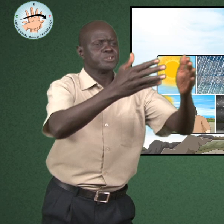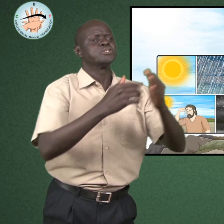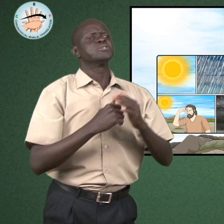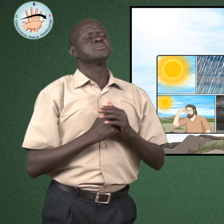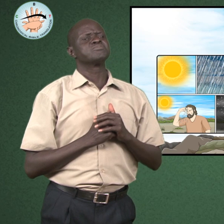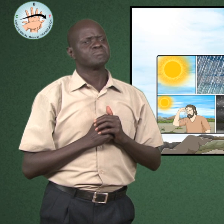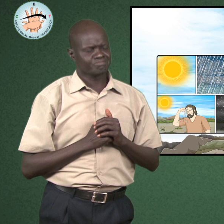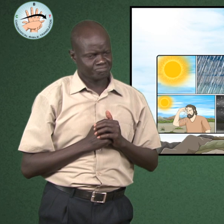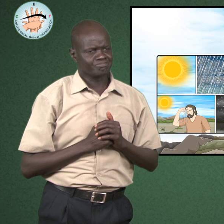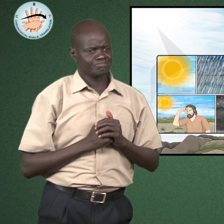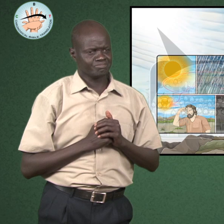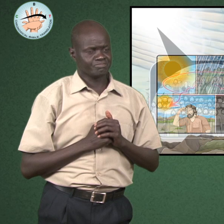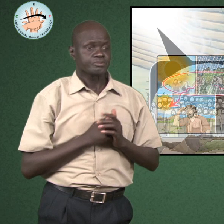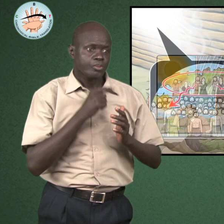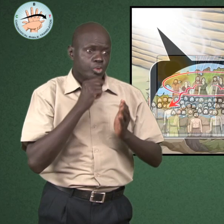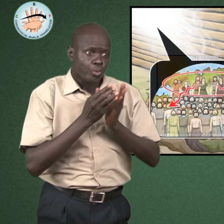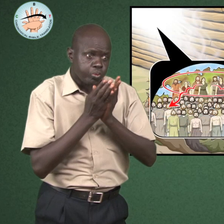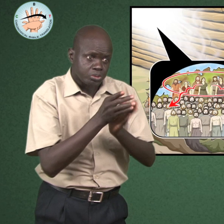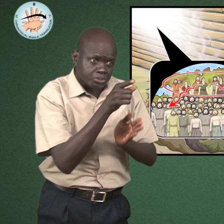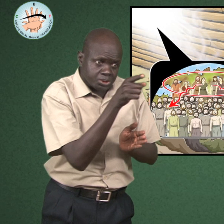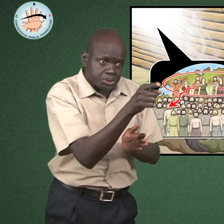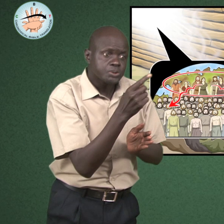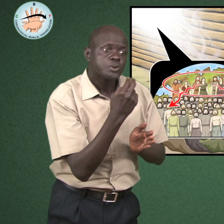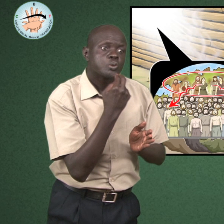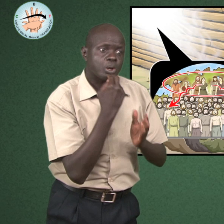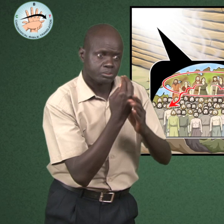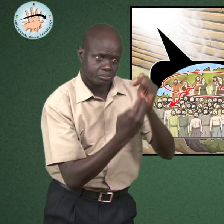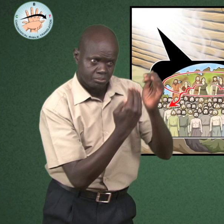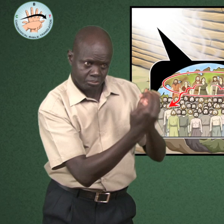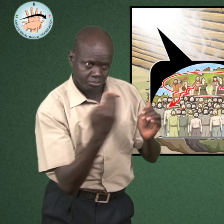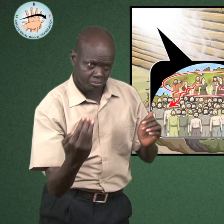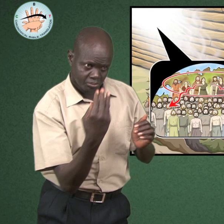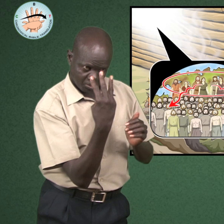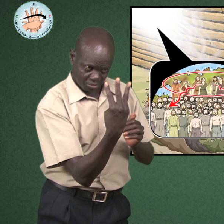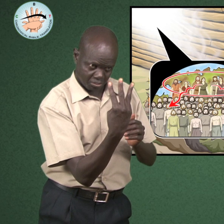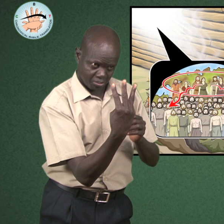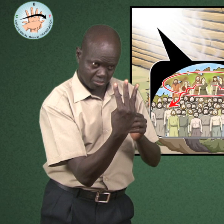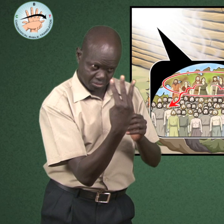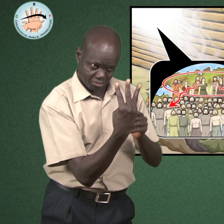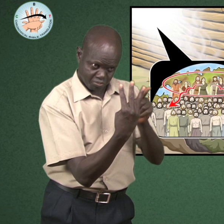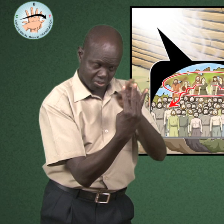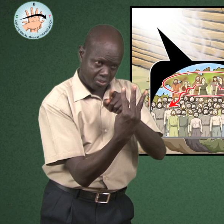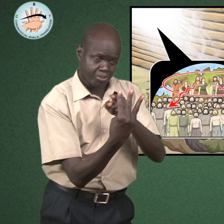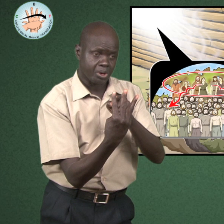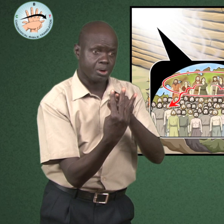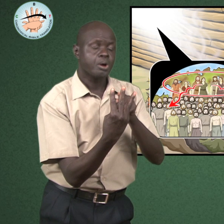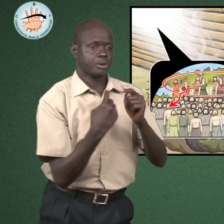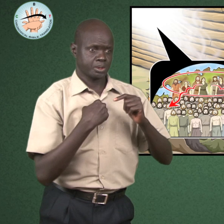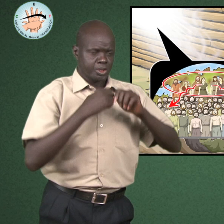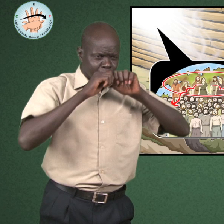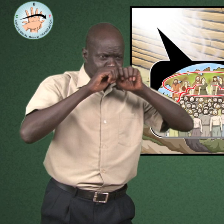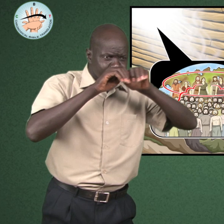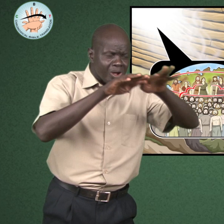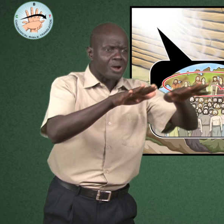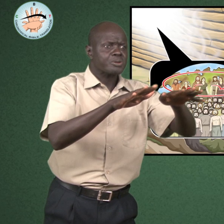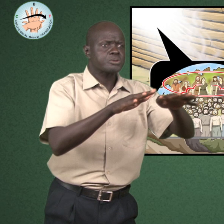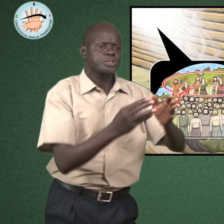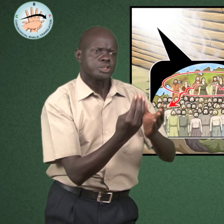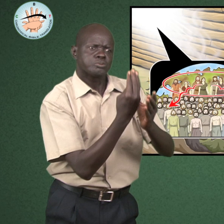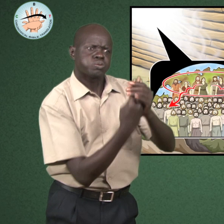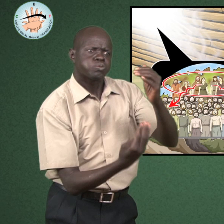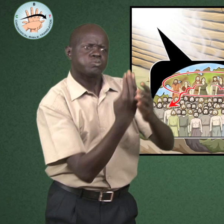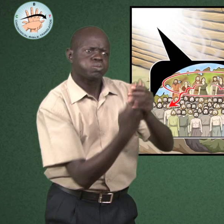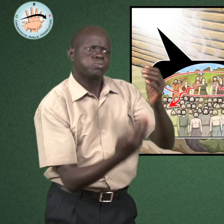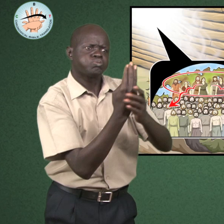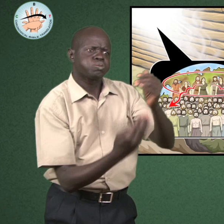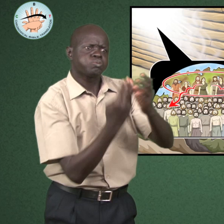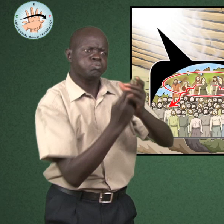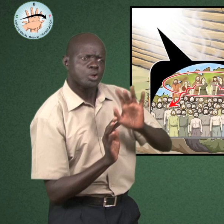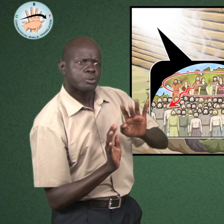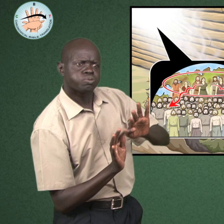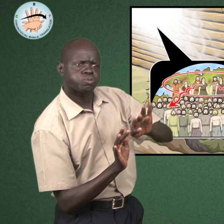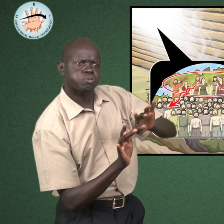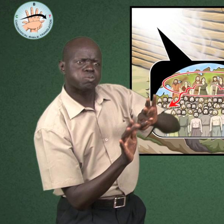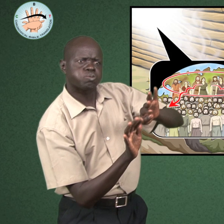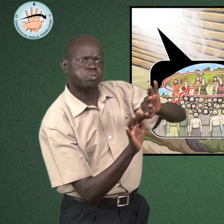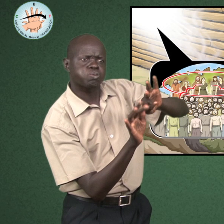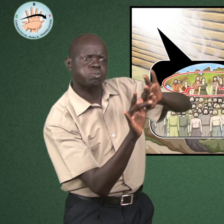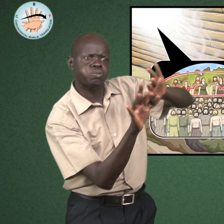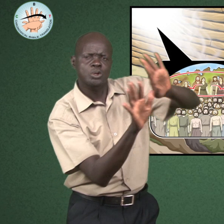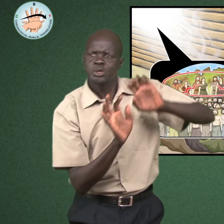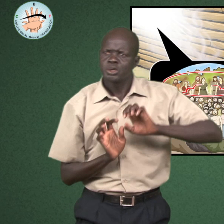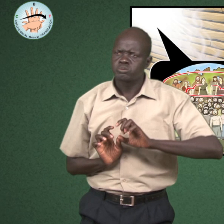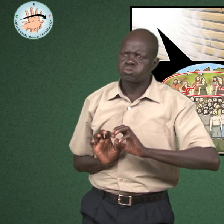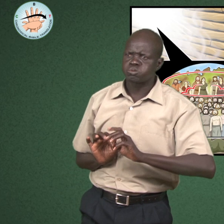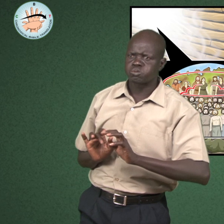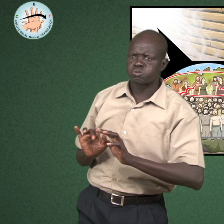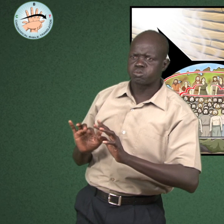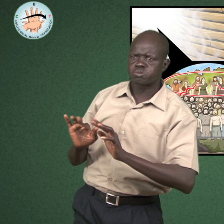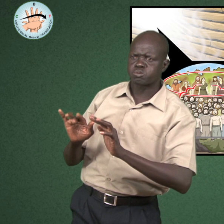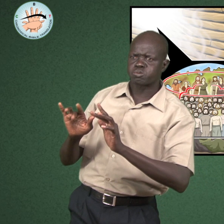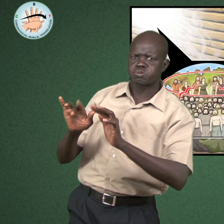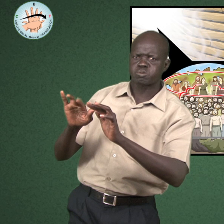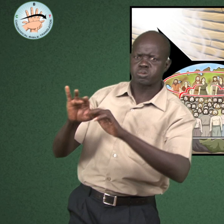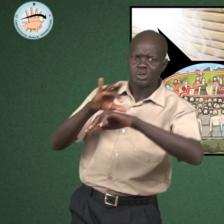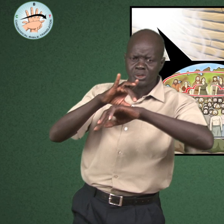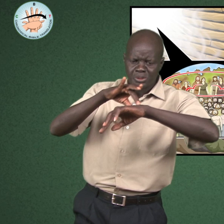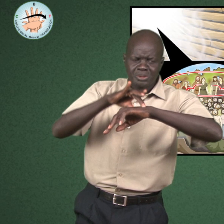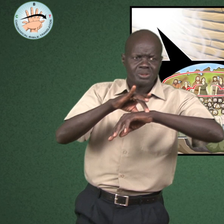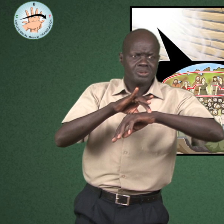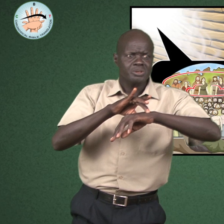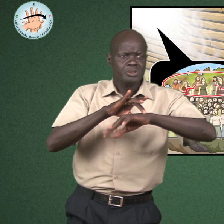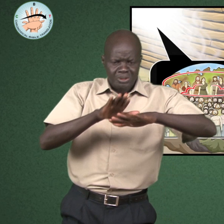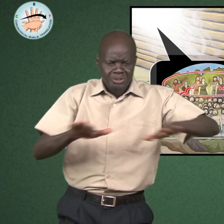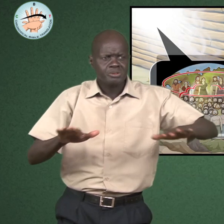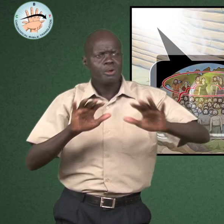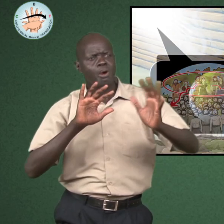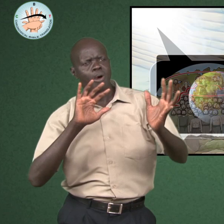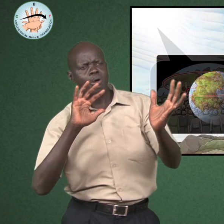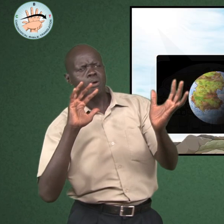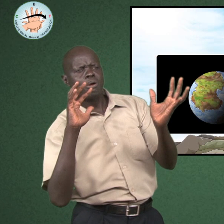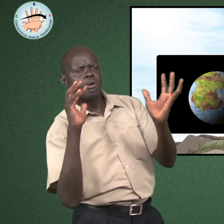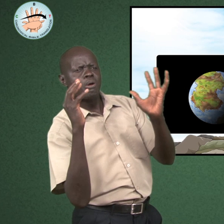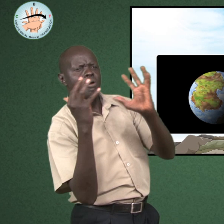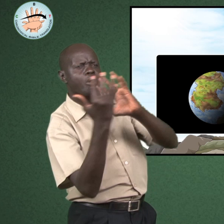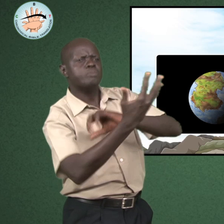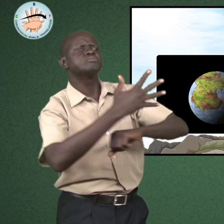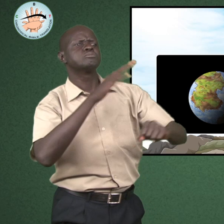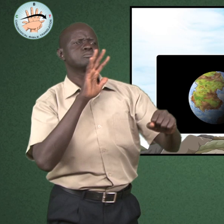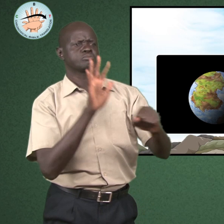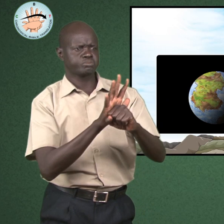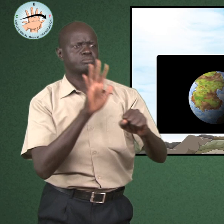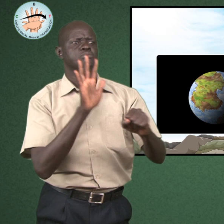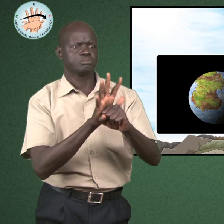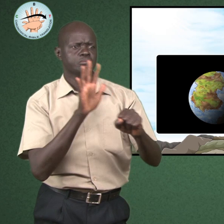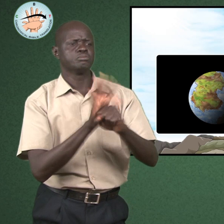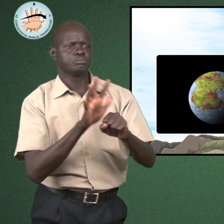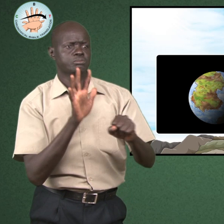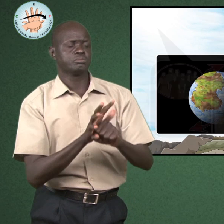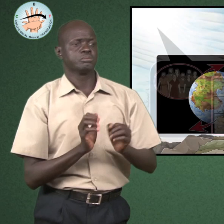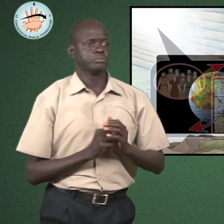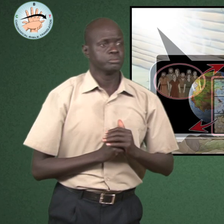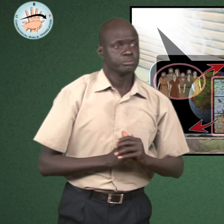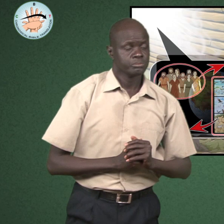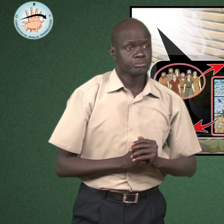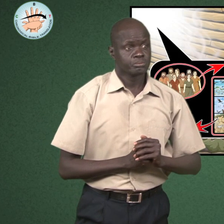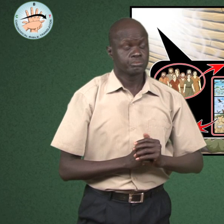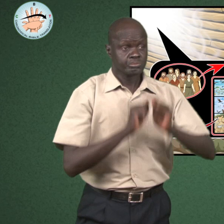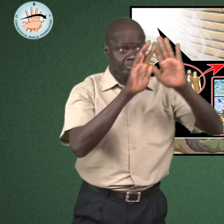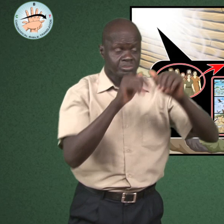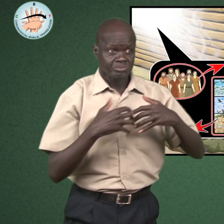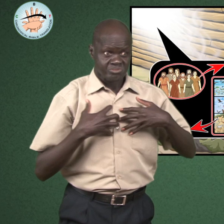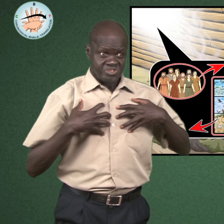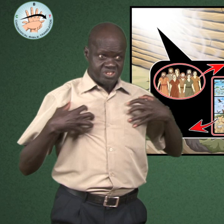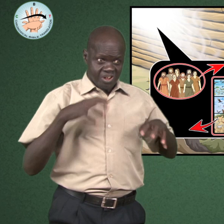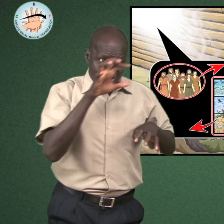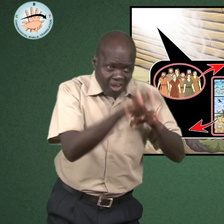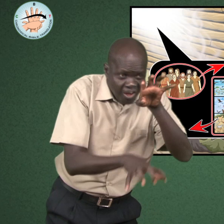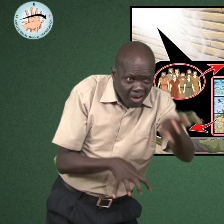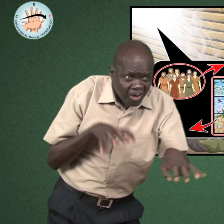And God blessed Noah and his sons and said to them, “Be fruitful and multiply and fill the earth.